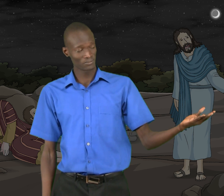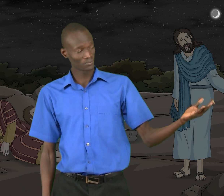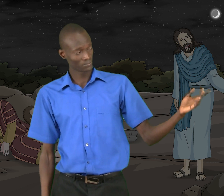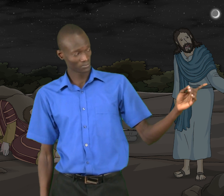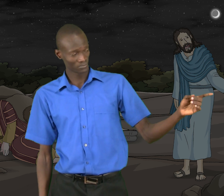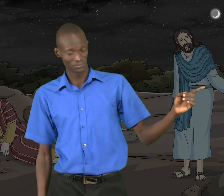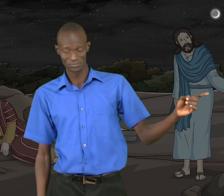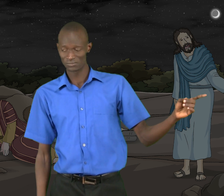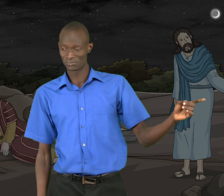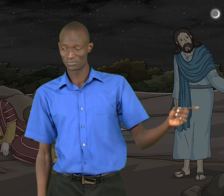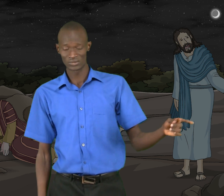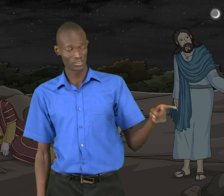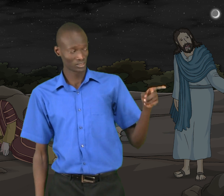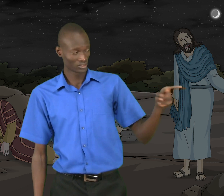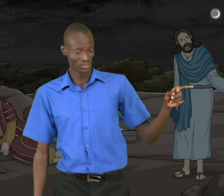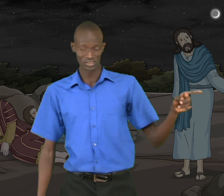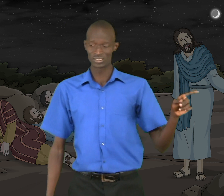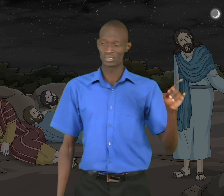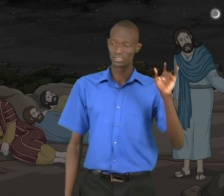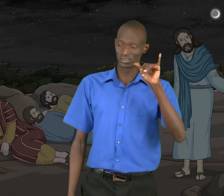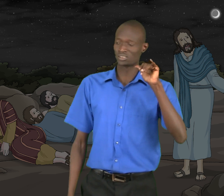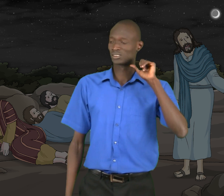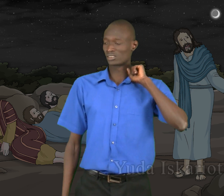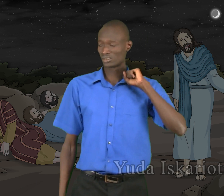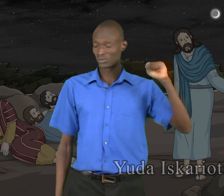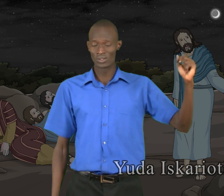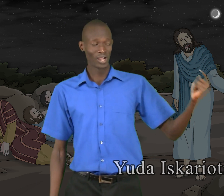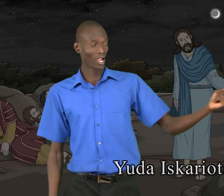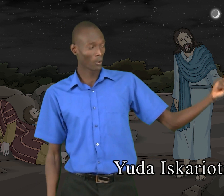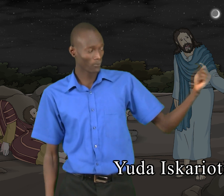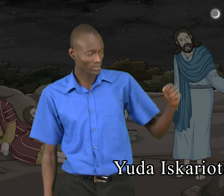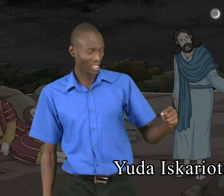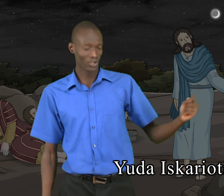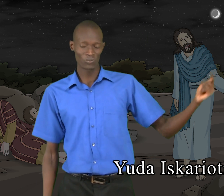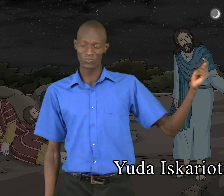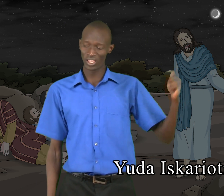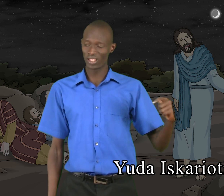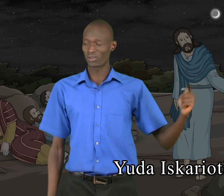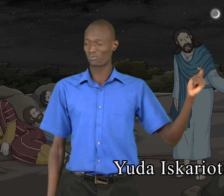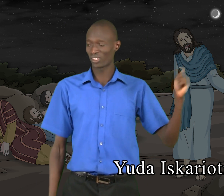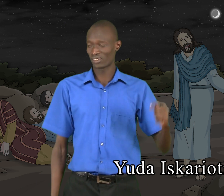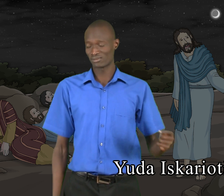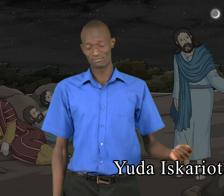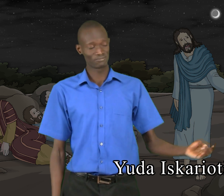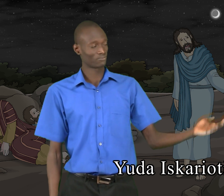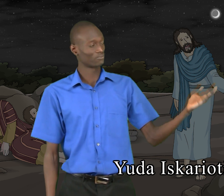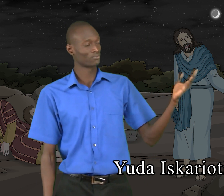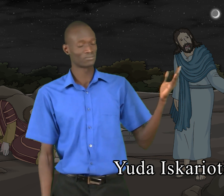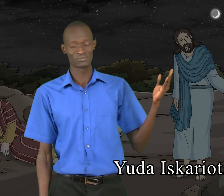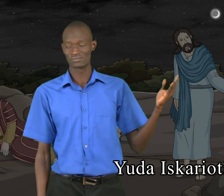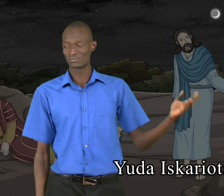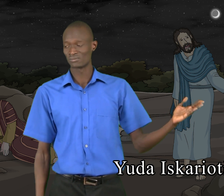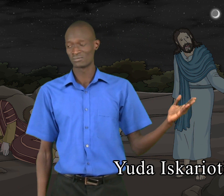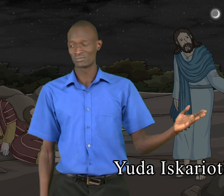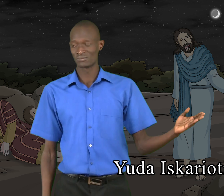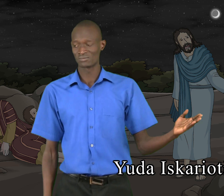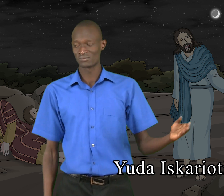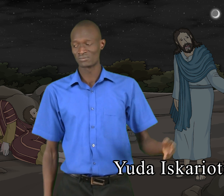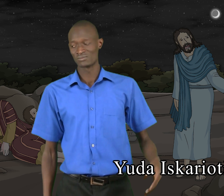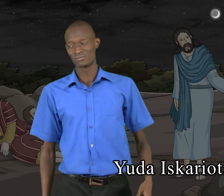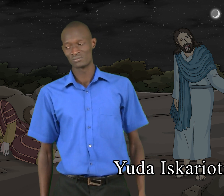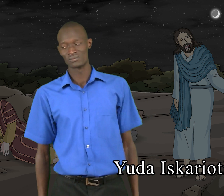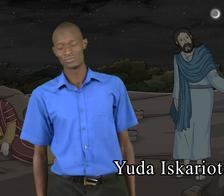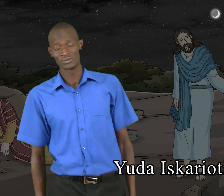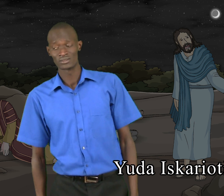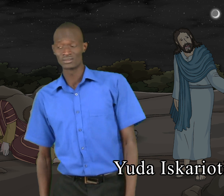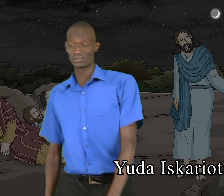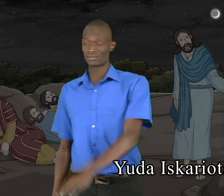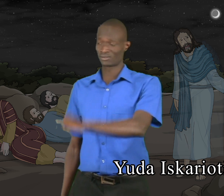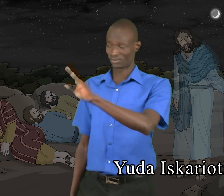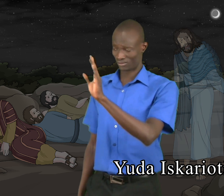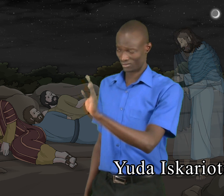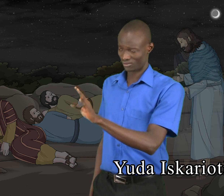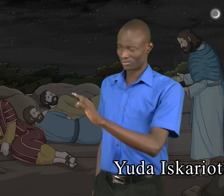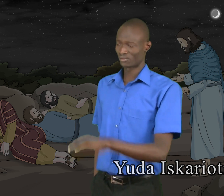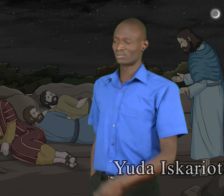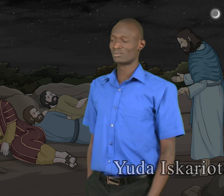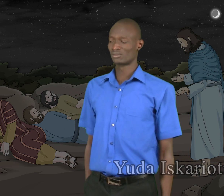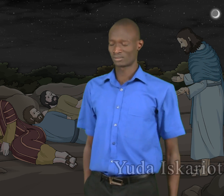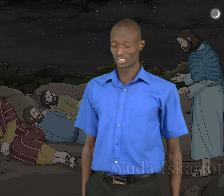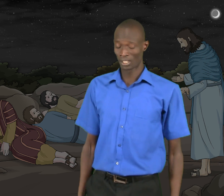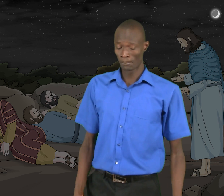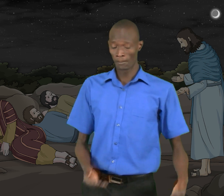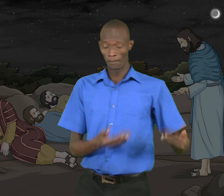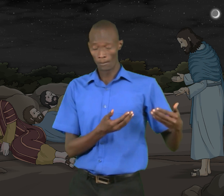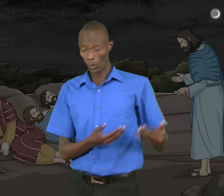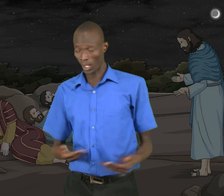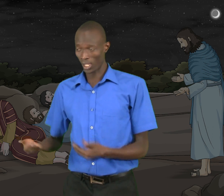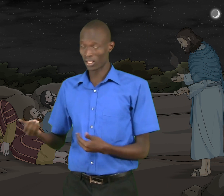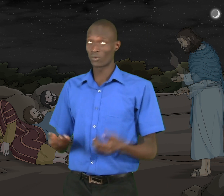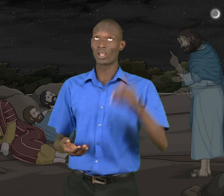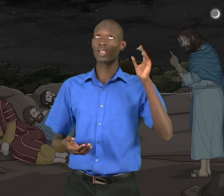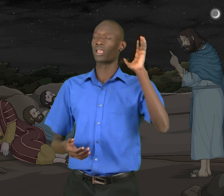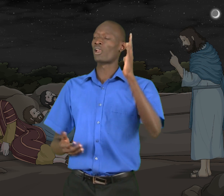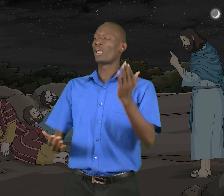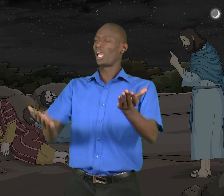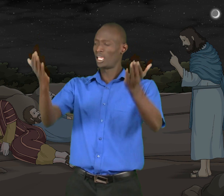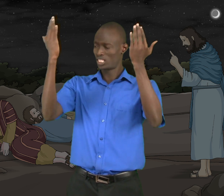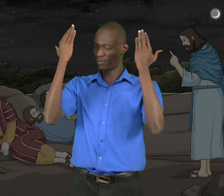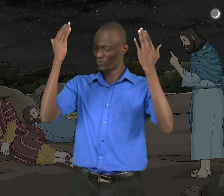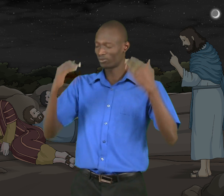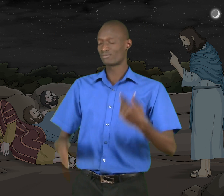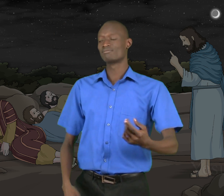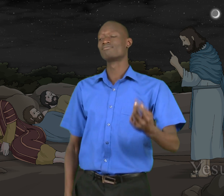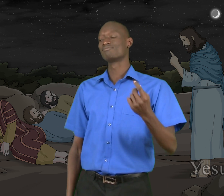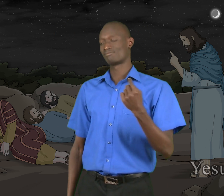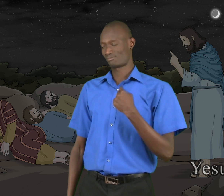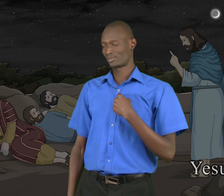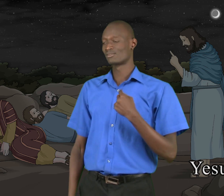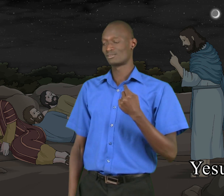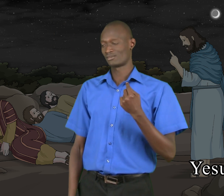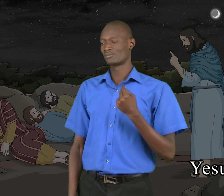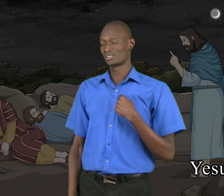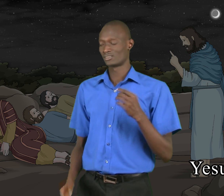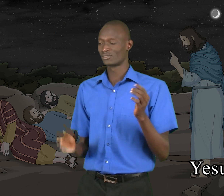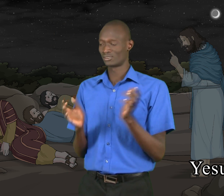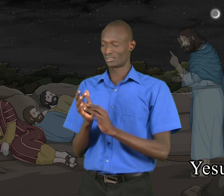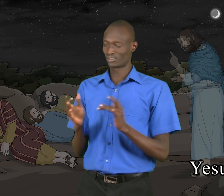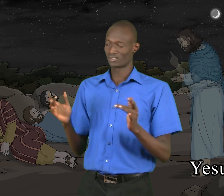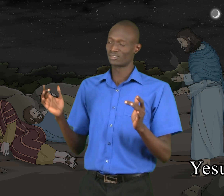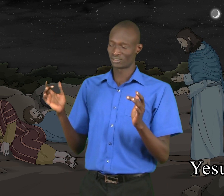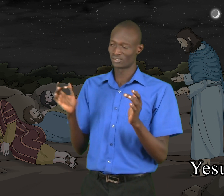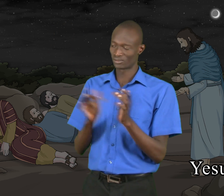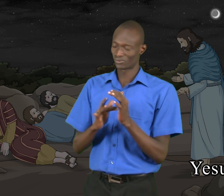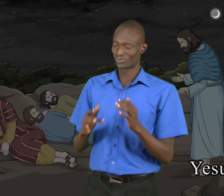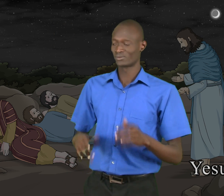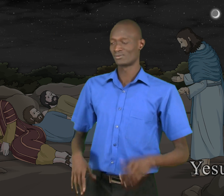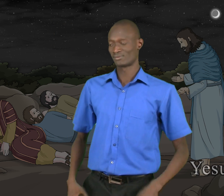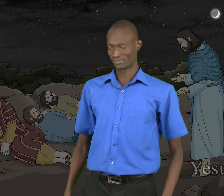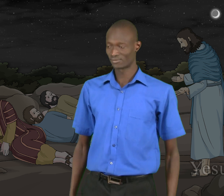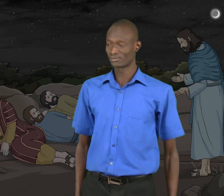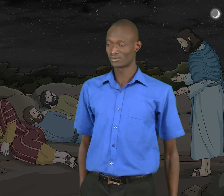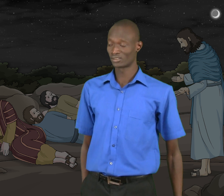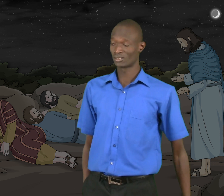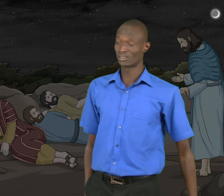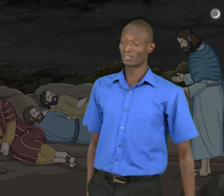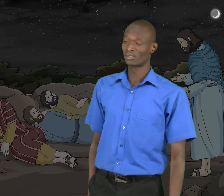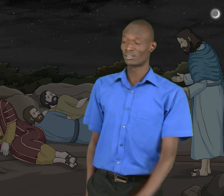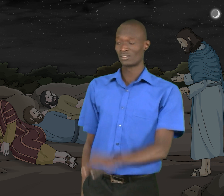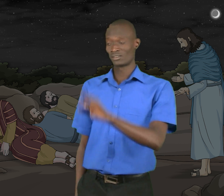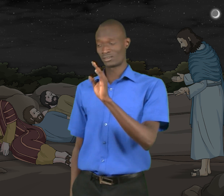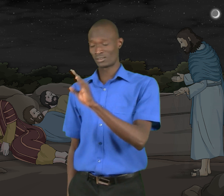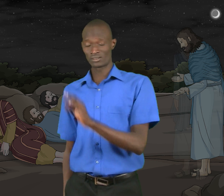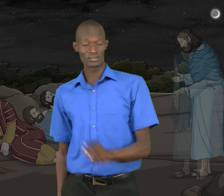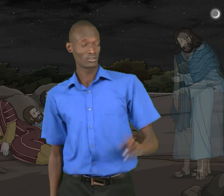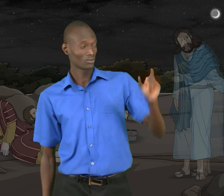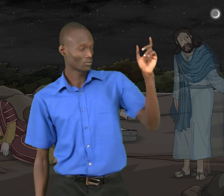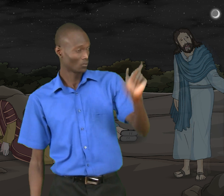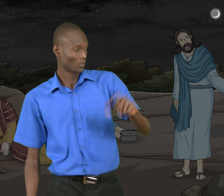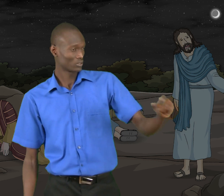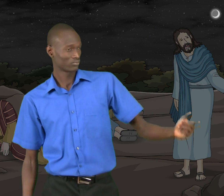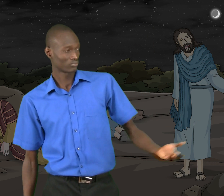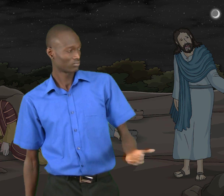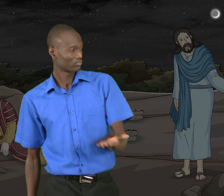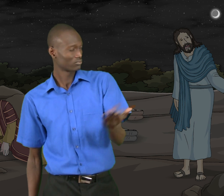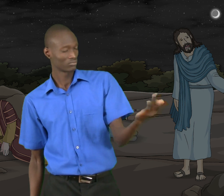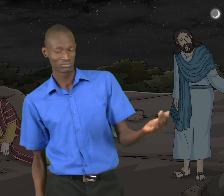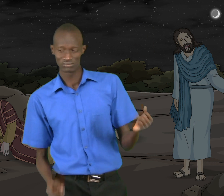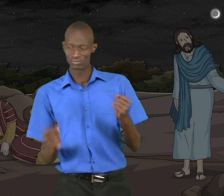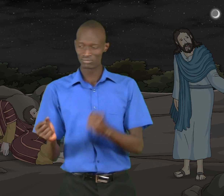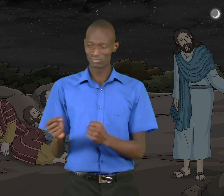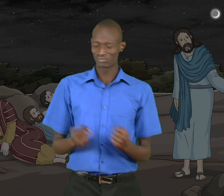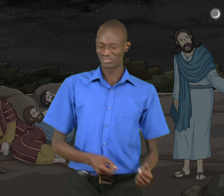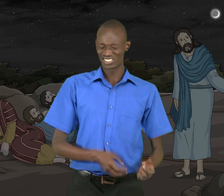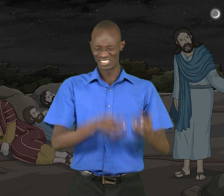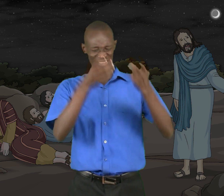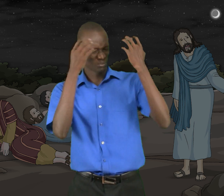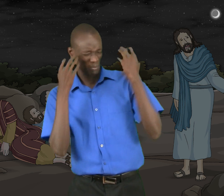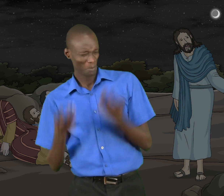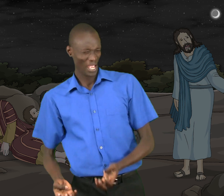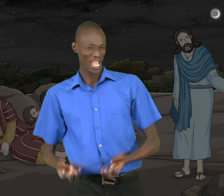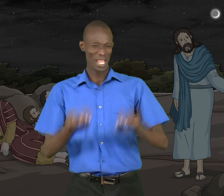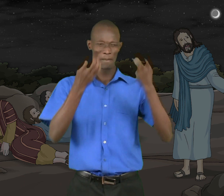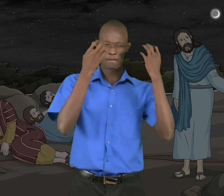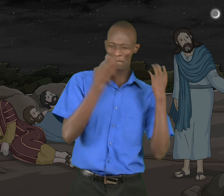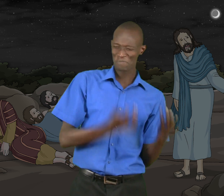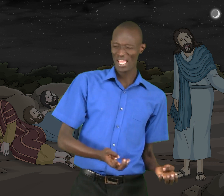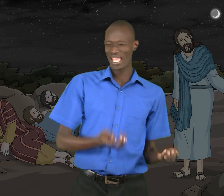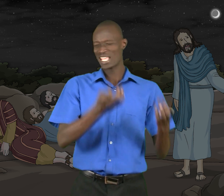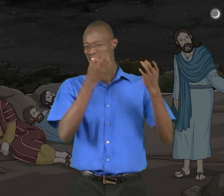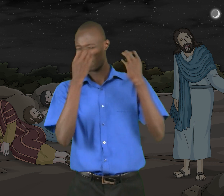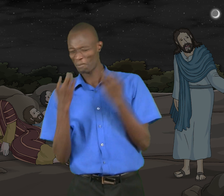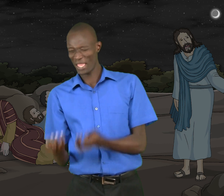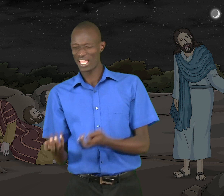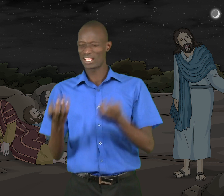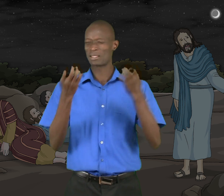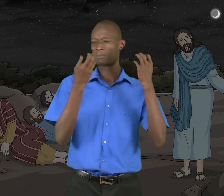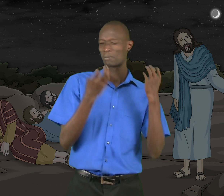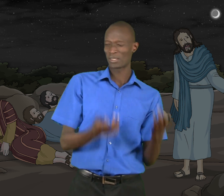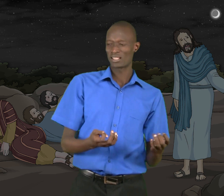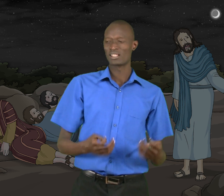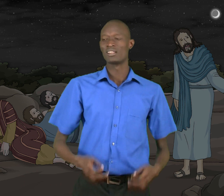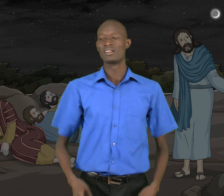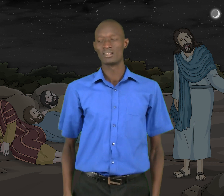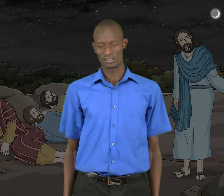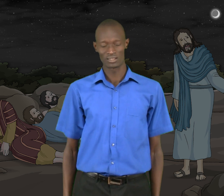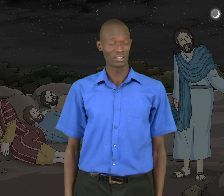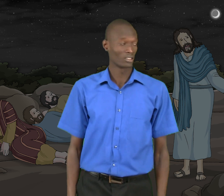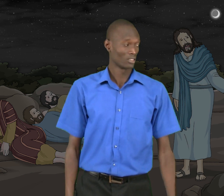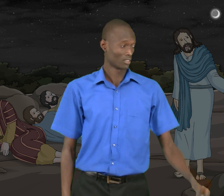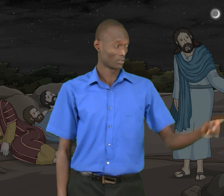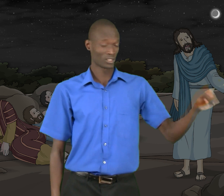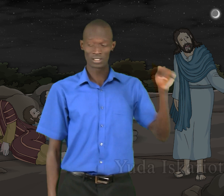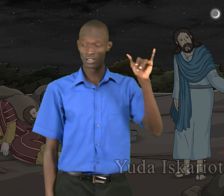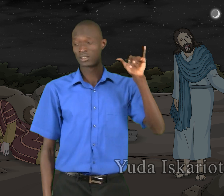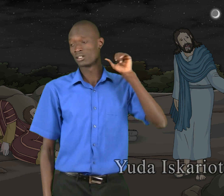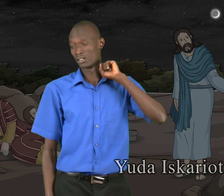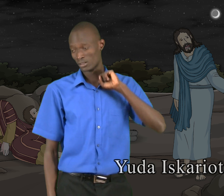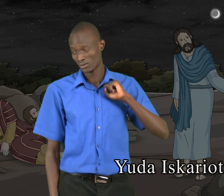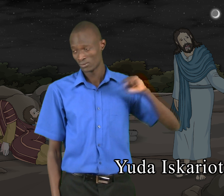Look, the hour is near, and the Son of Man is betrayed into the hands of sinners. Rise, let us go!